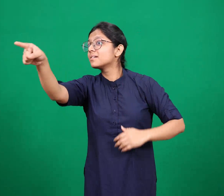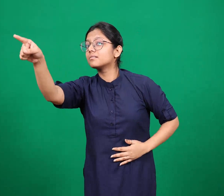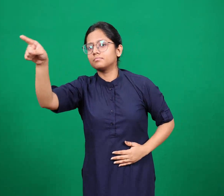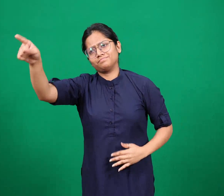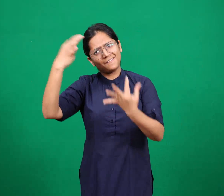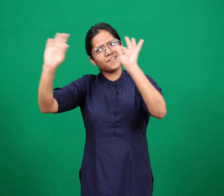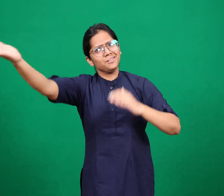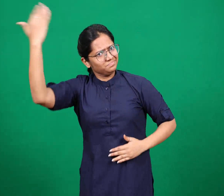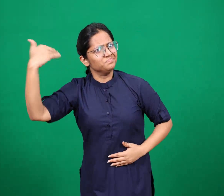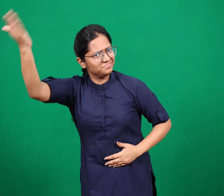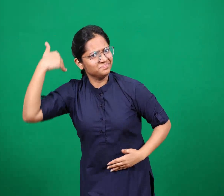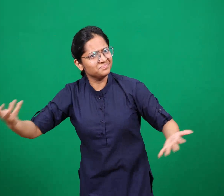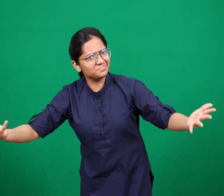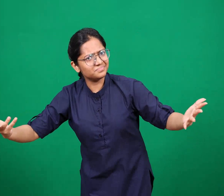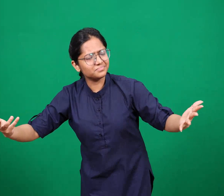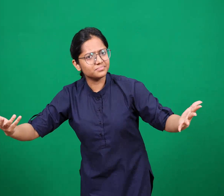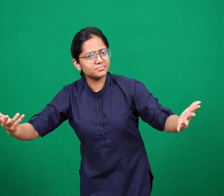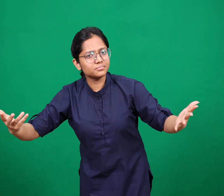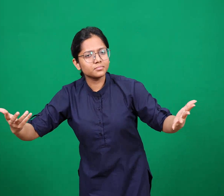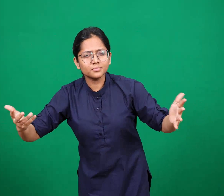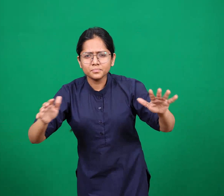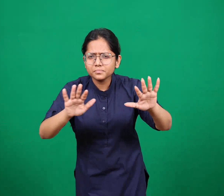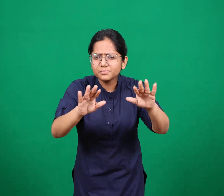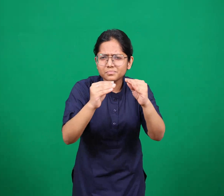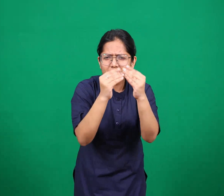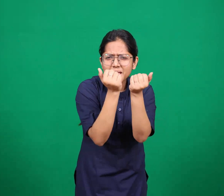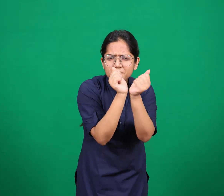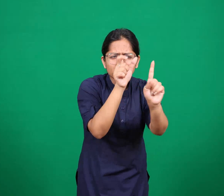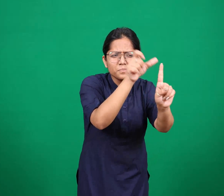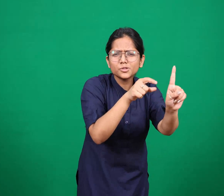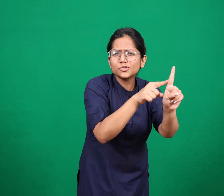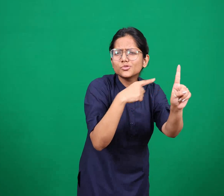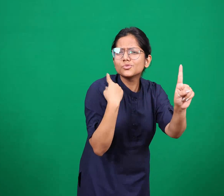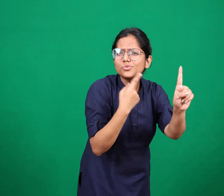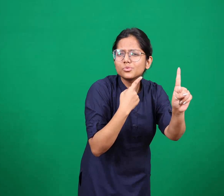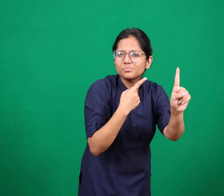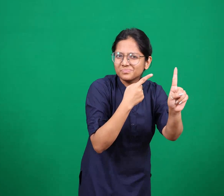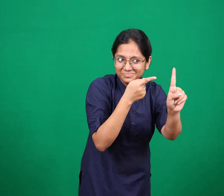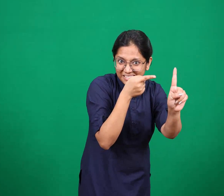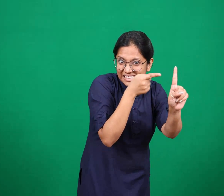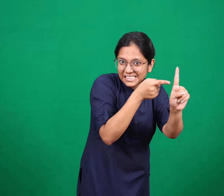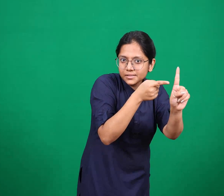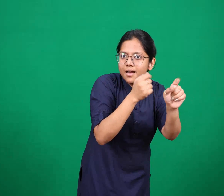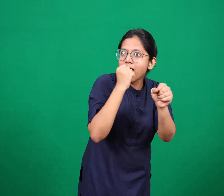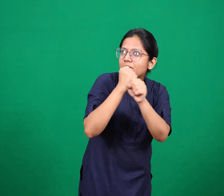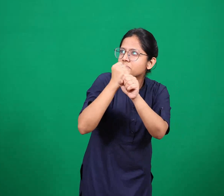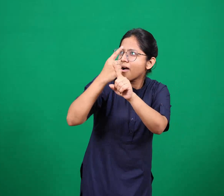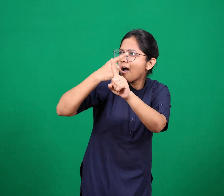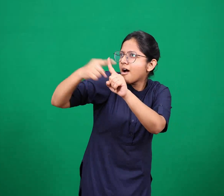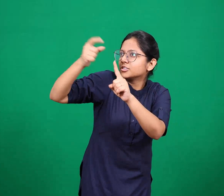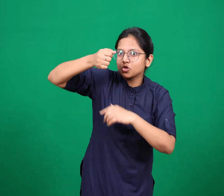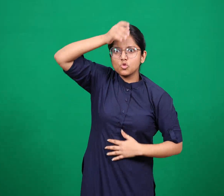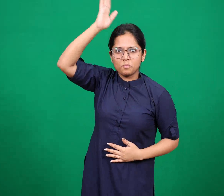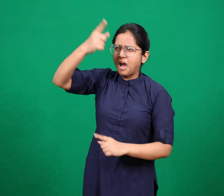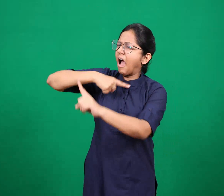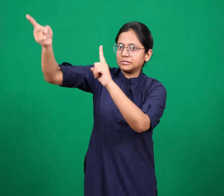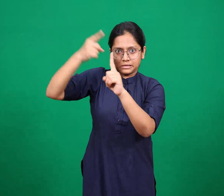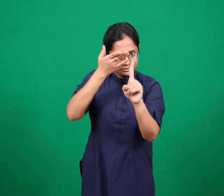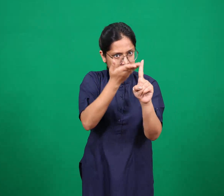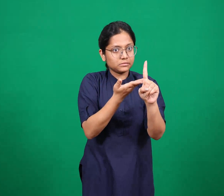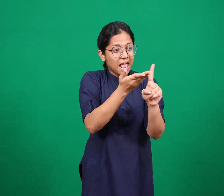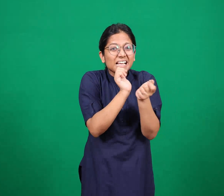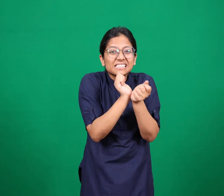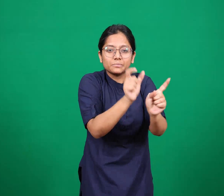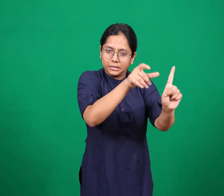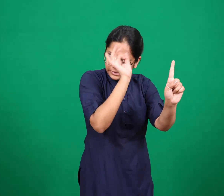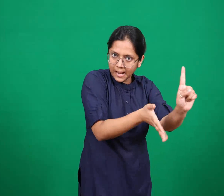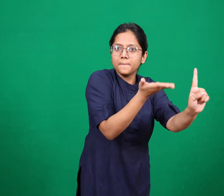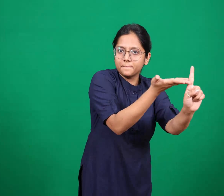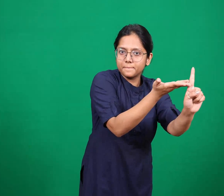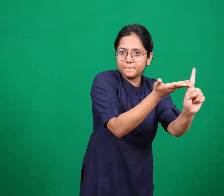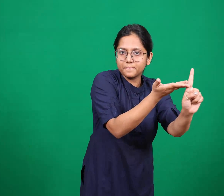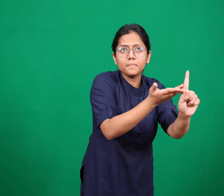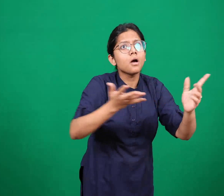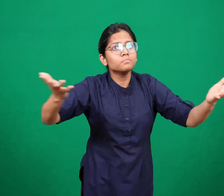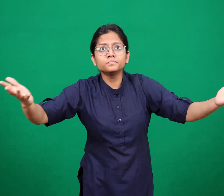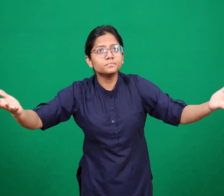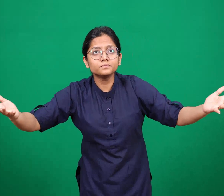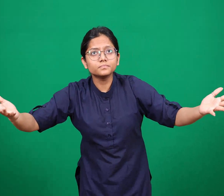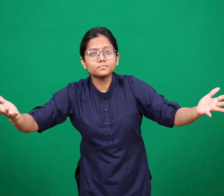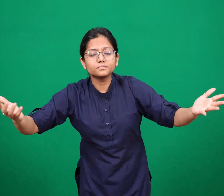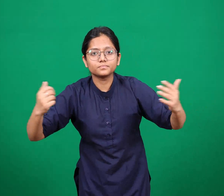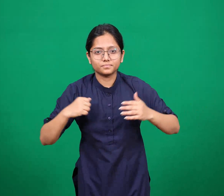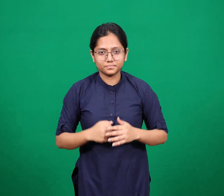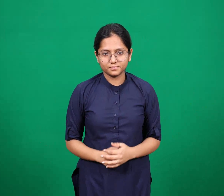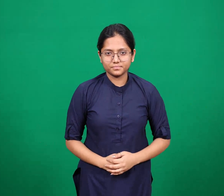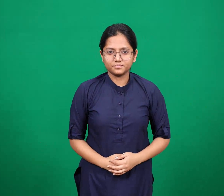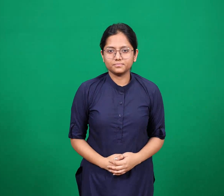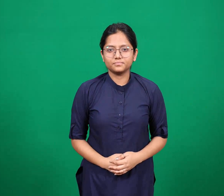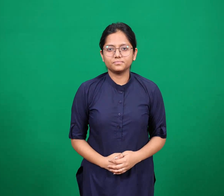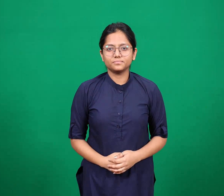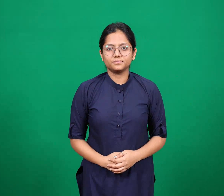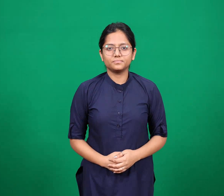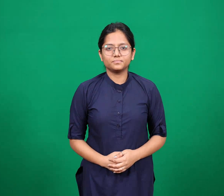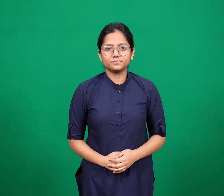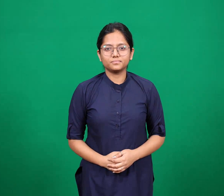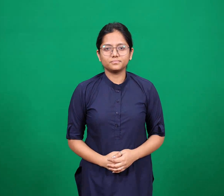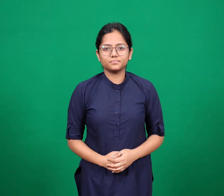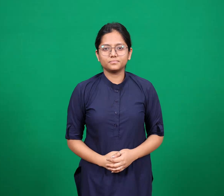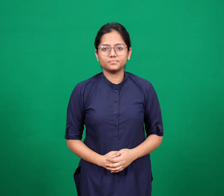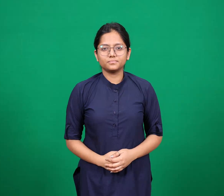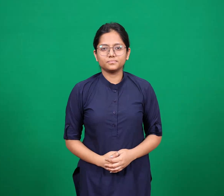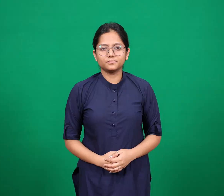"Not this man," they shouted, "but Barabbas!" (Now Barabbas was an insurrectionist.)